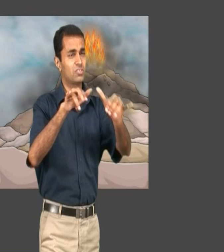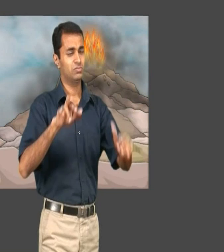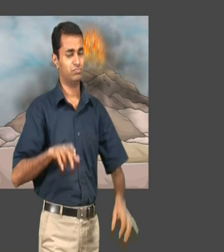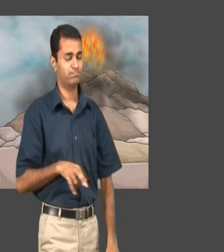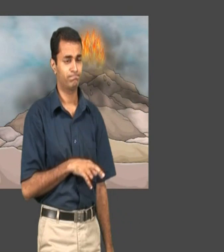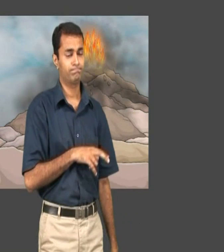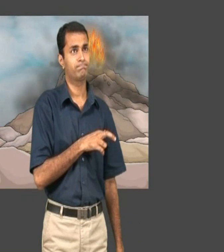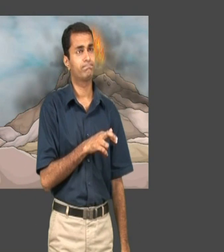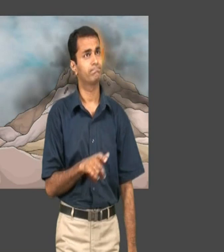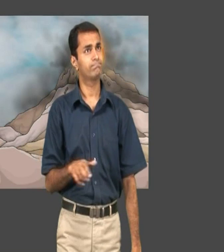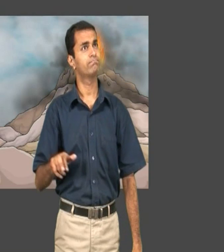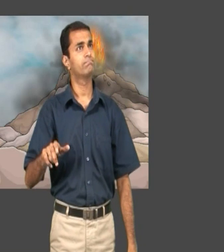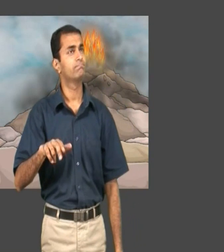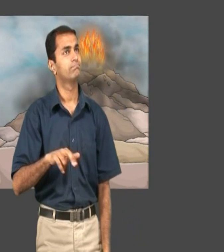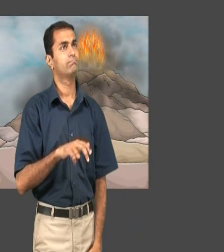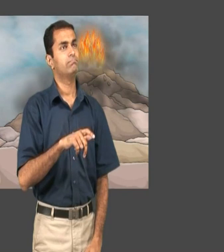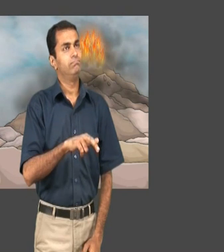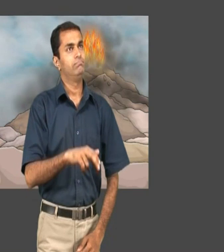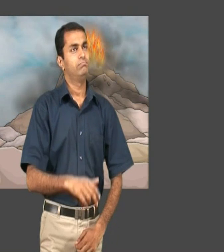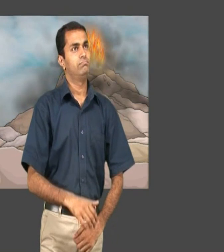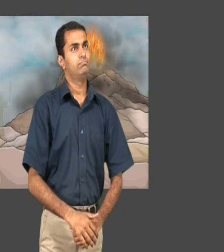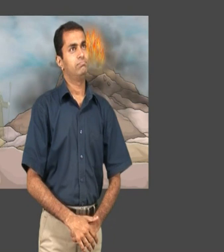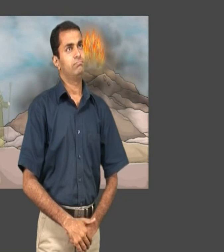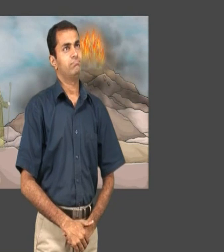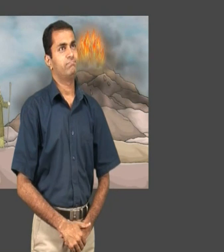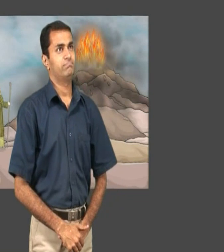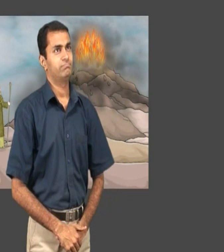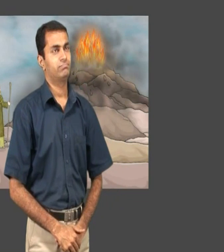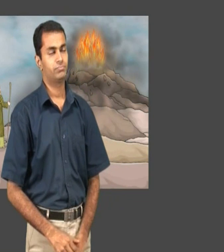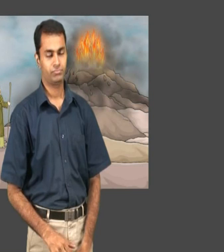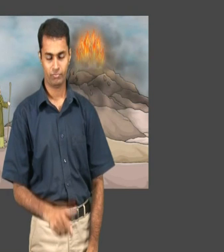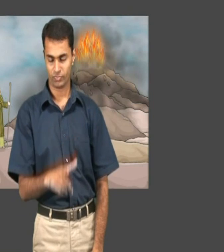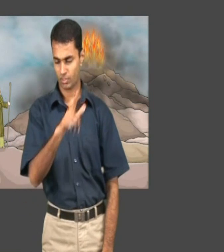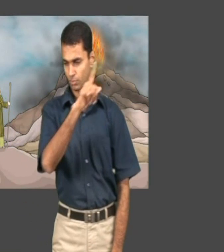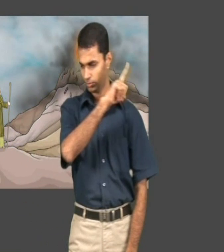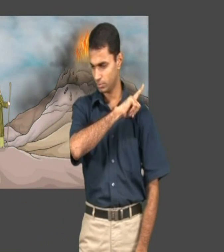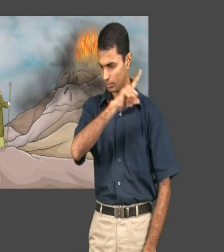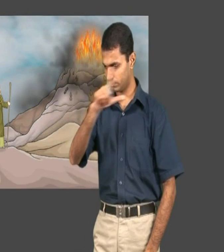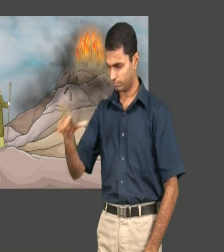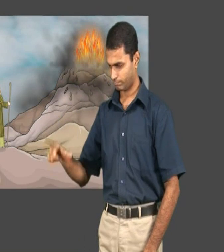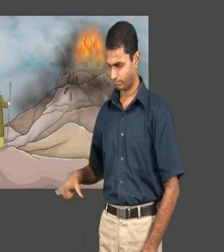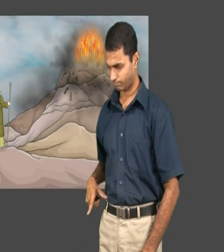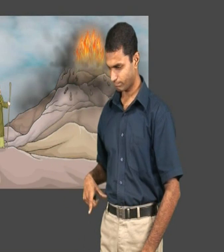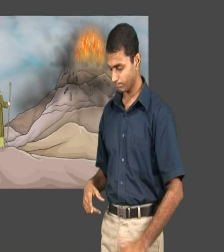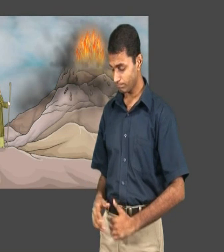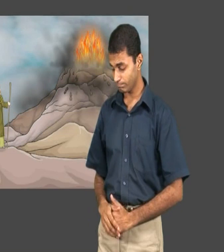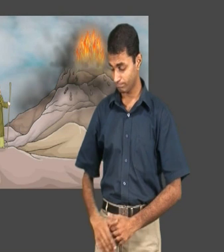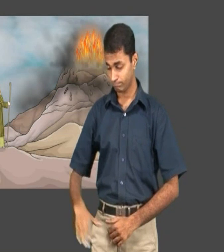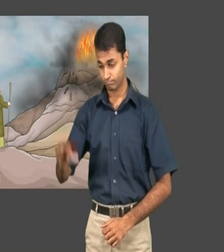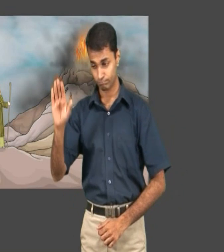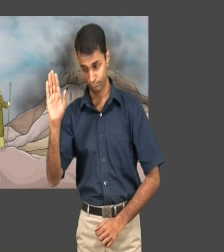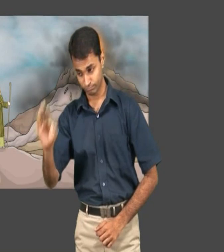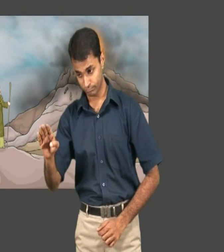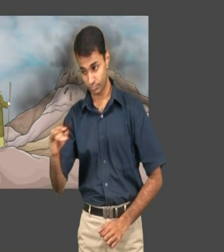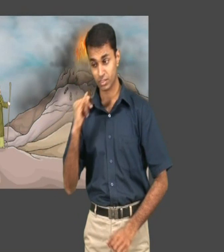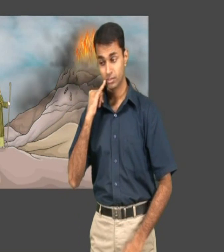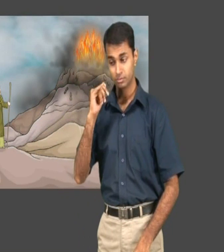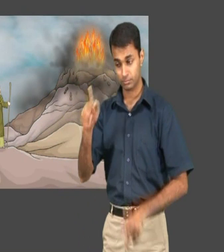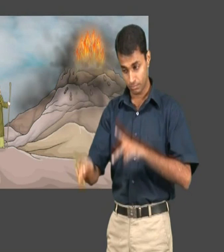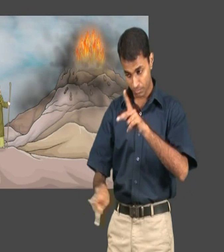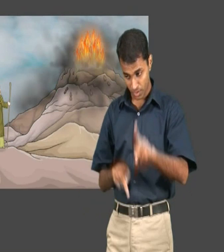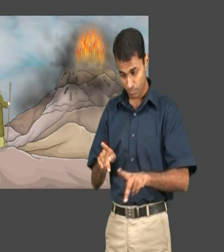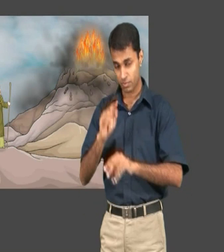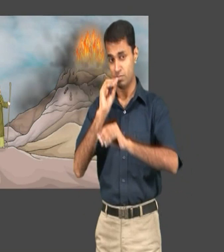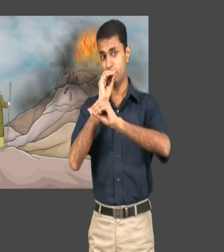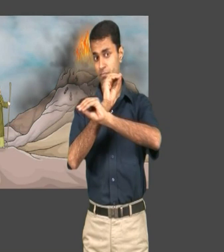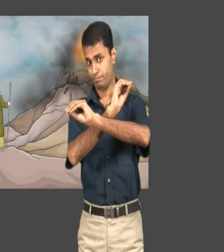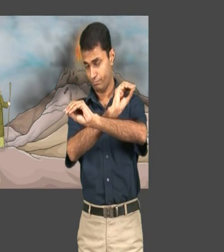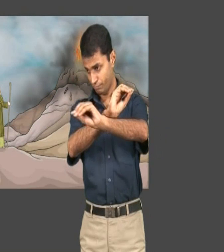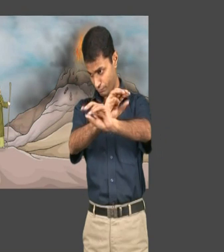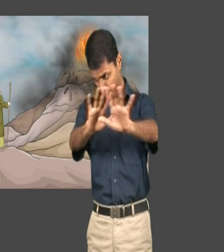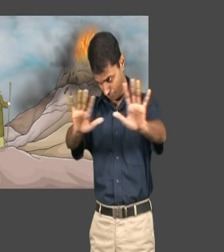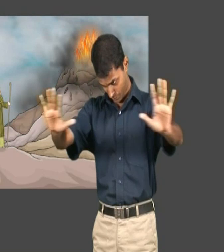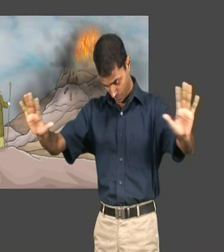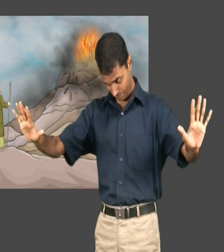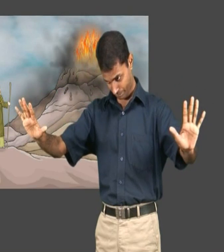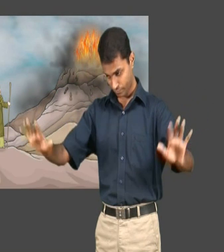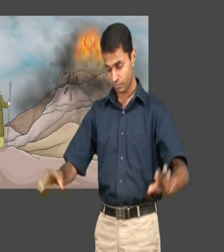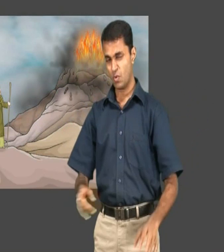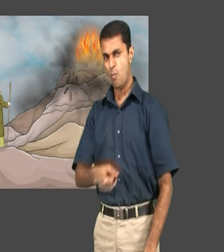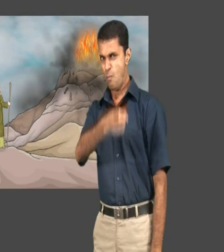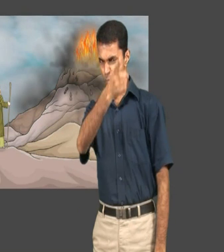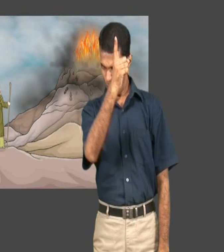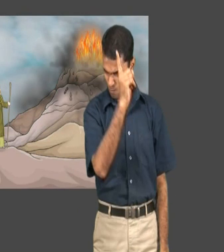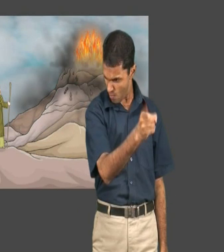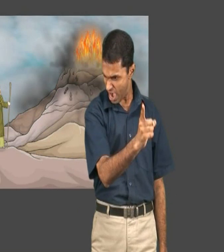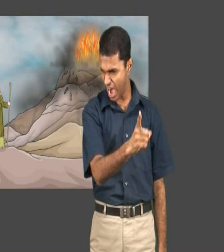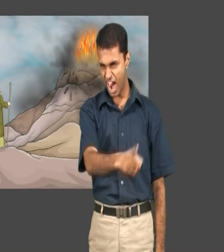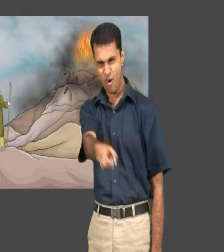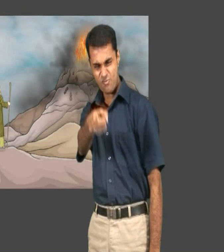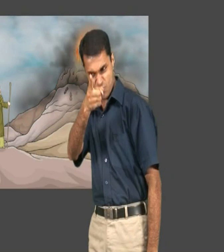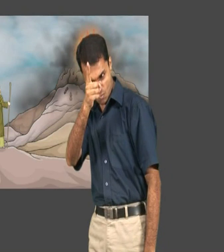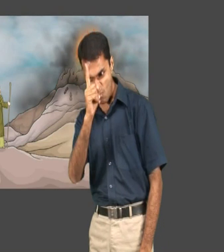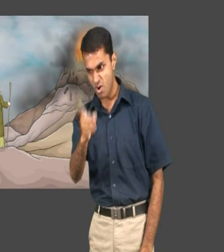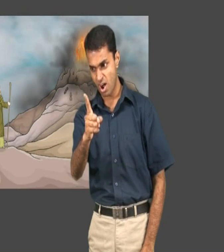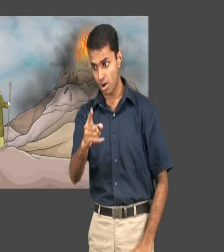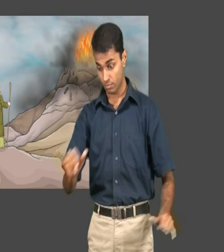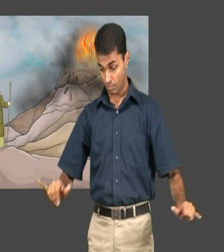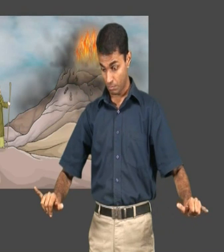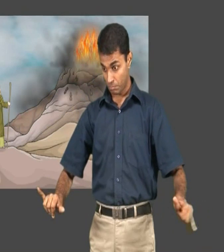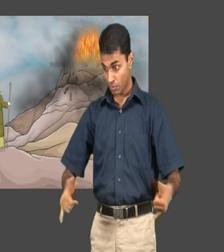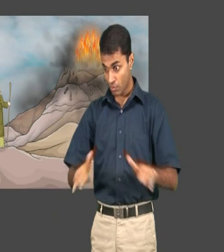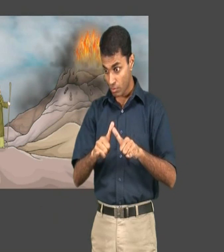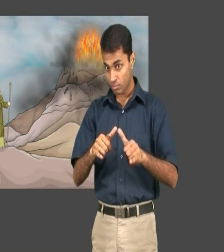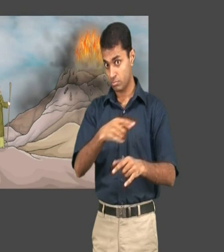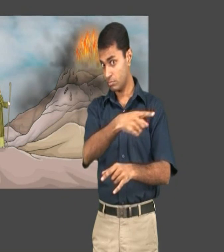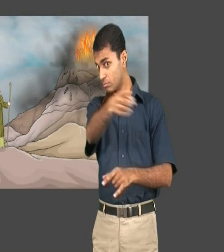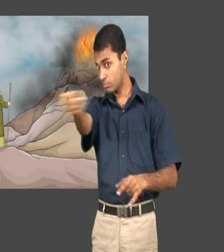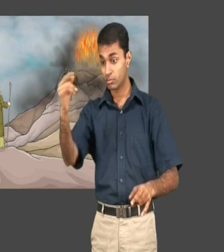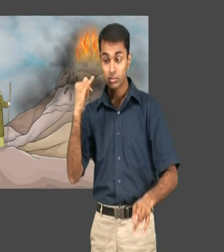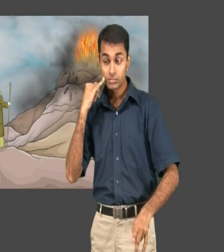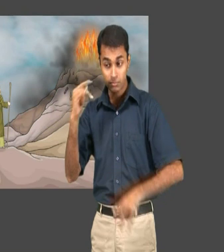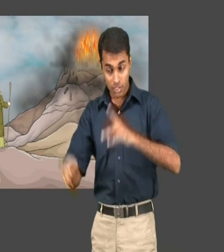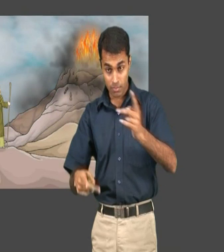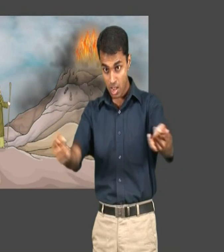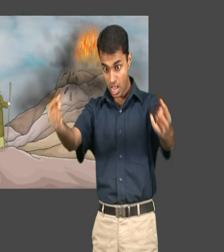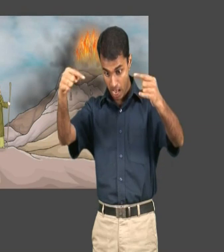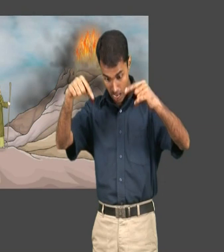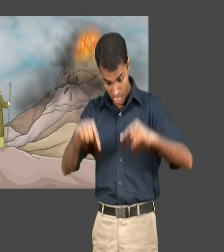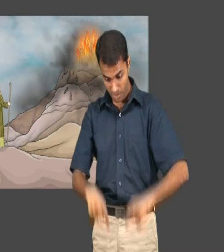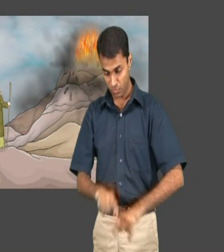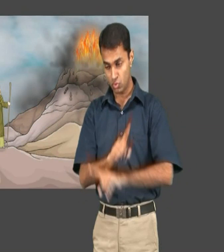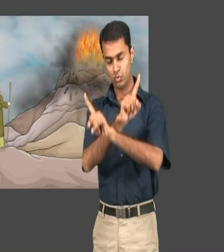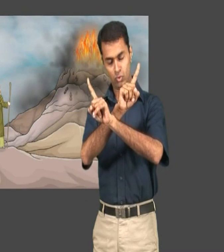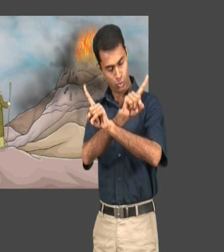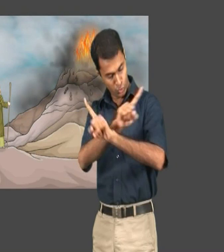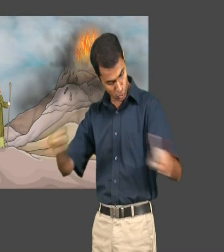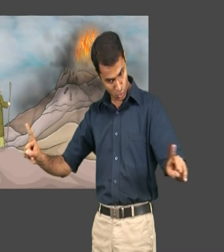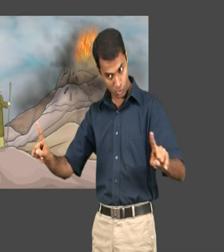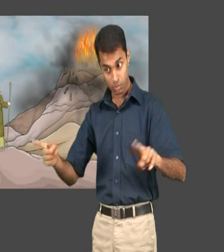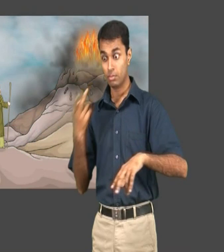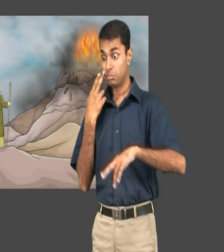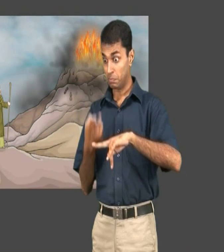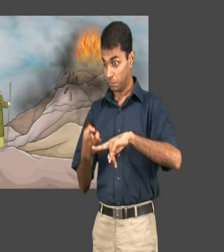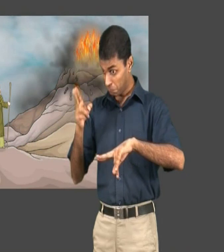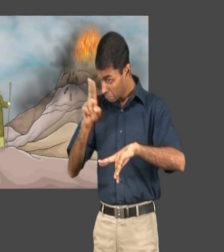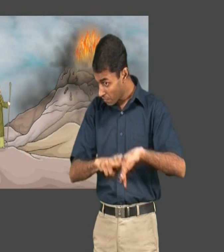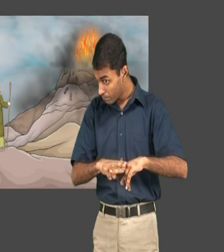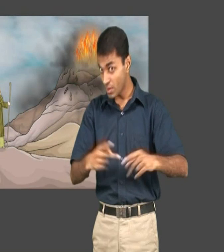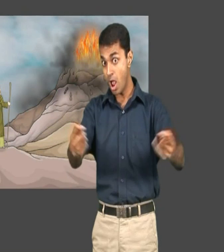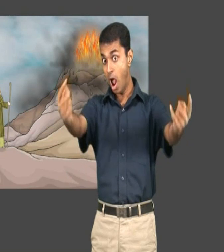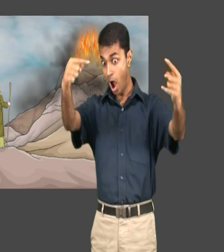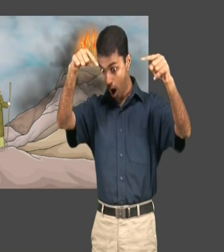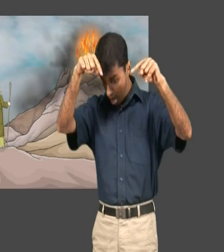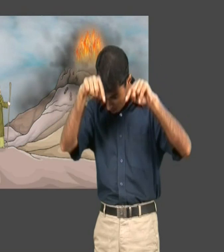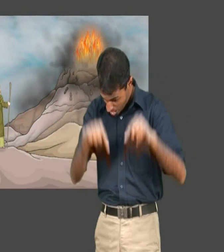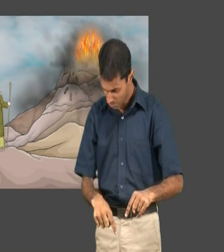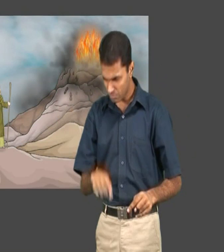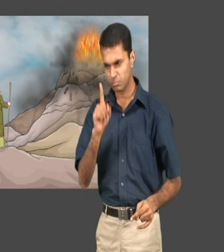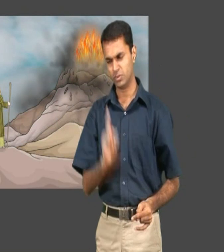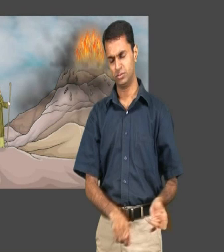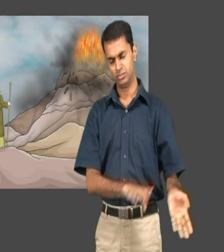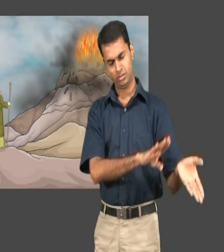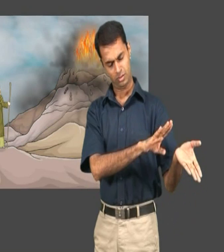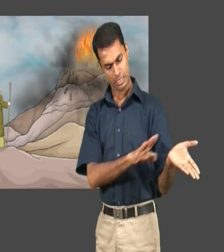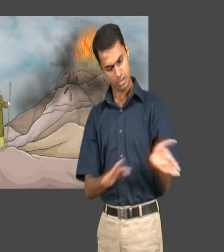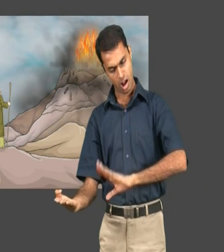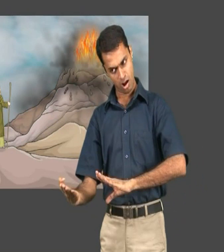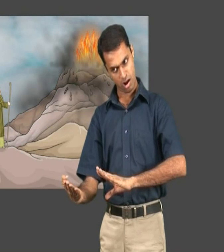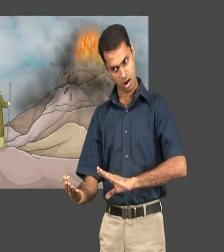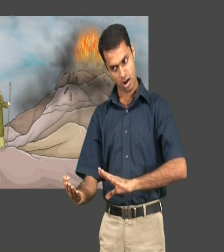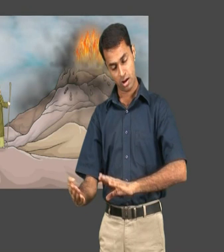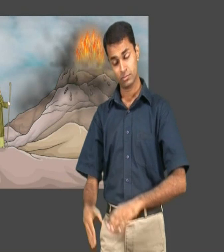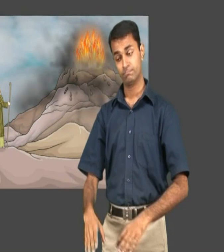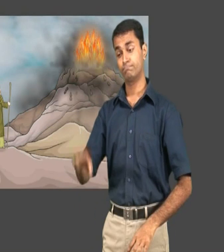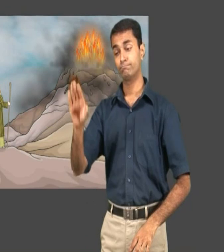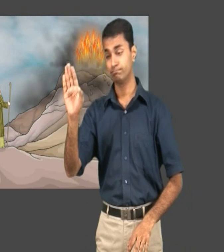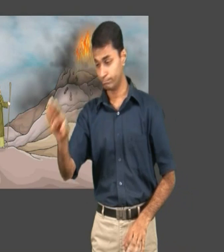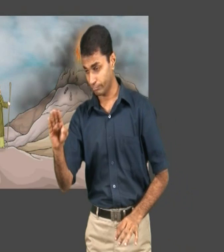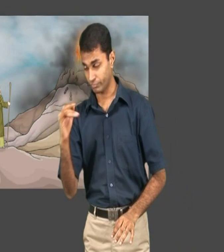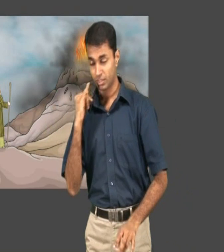So Moses went up, and the LORD said to him, “Go down and warn the people not to break through to see the LORD, lest many of them perish.